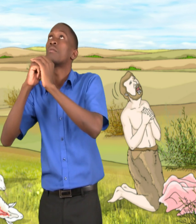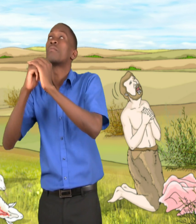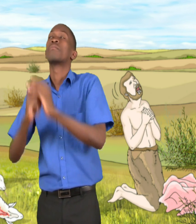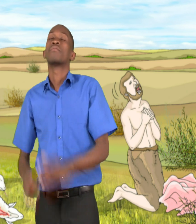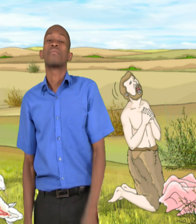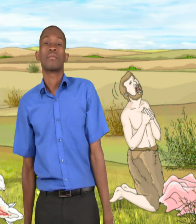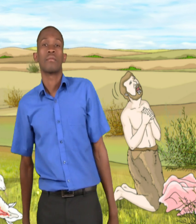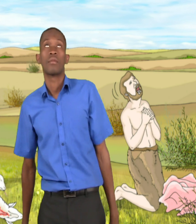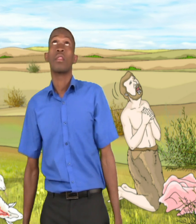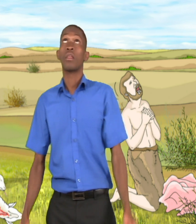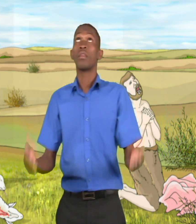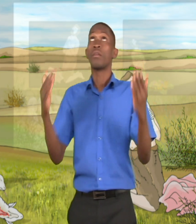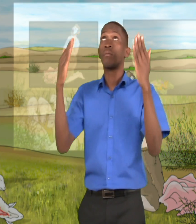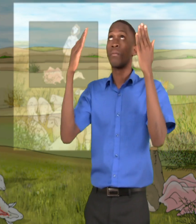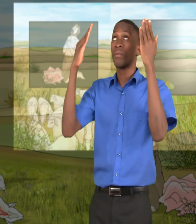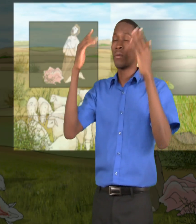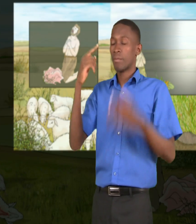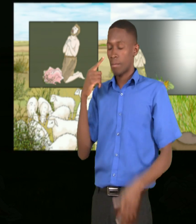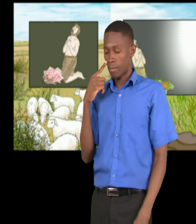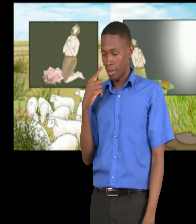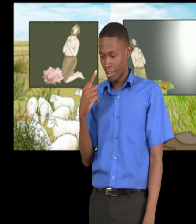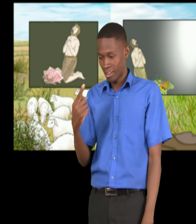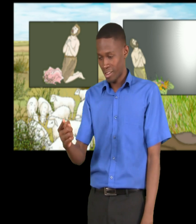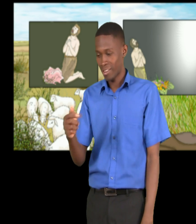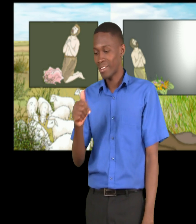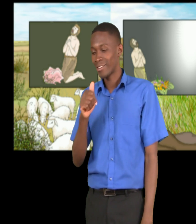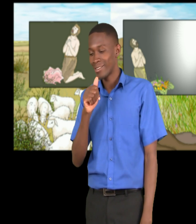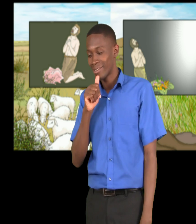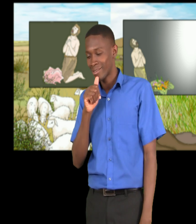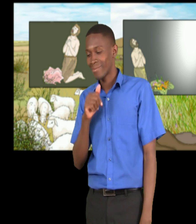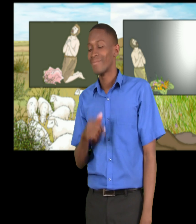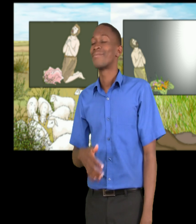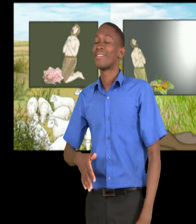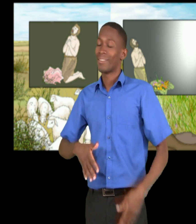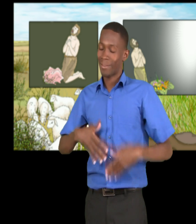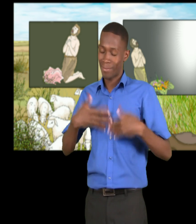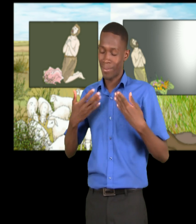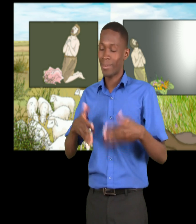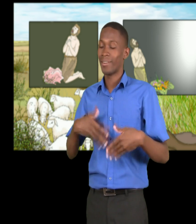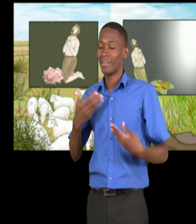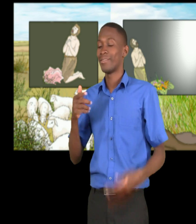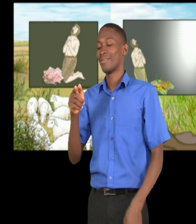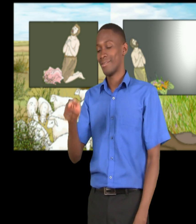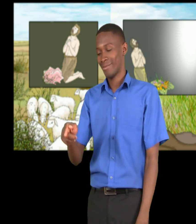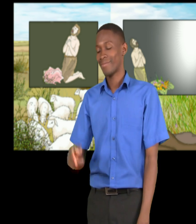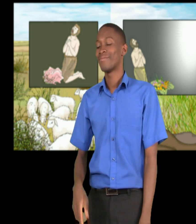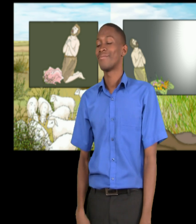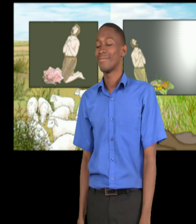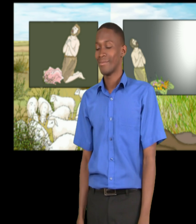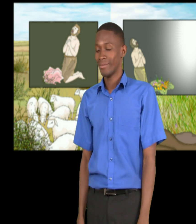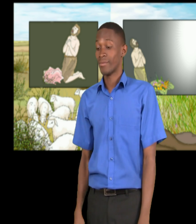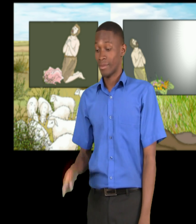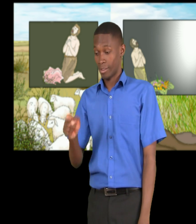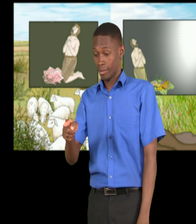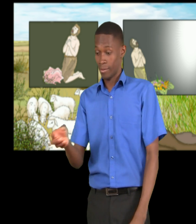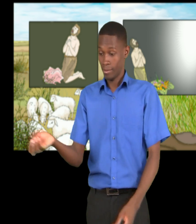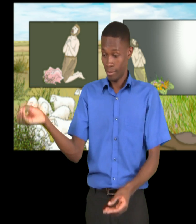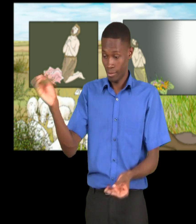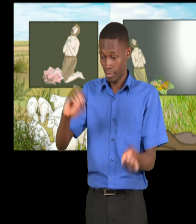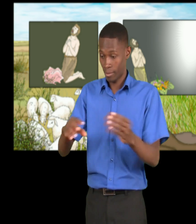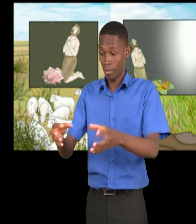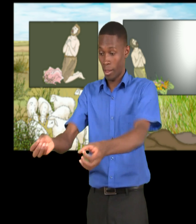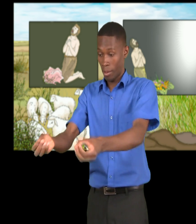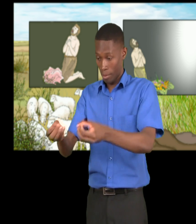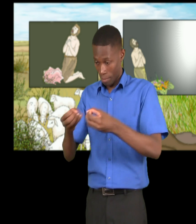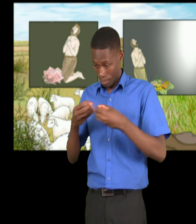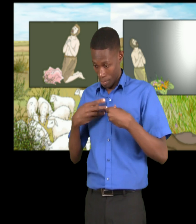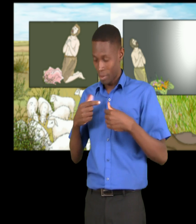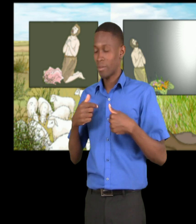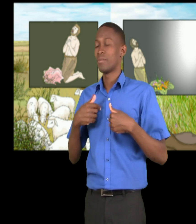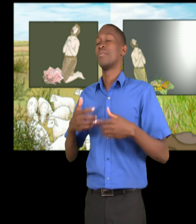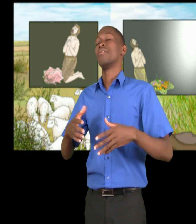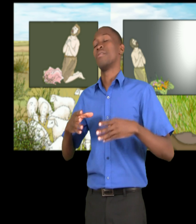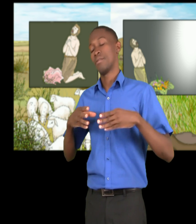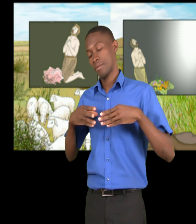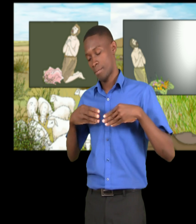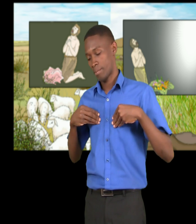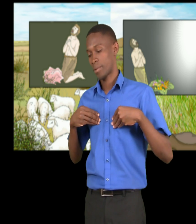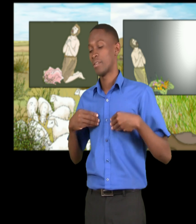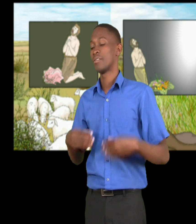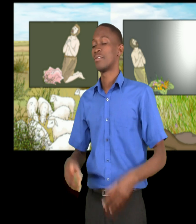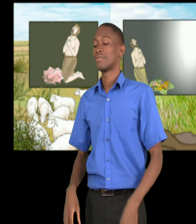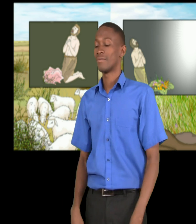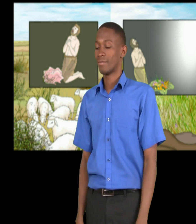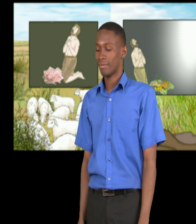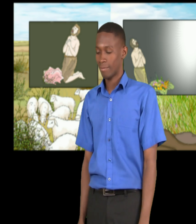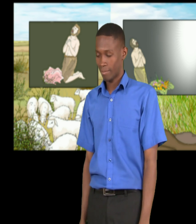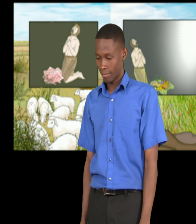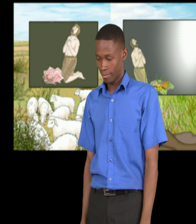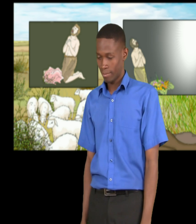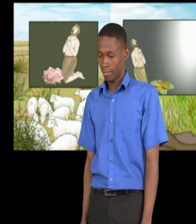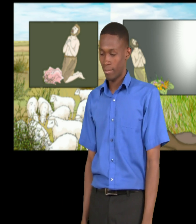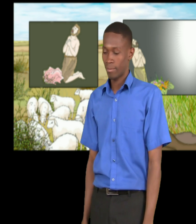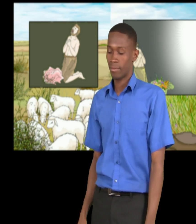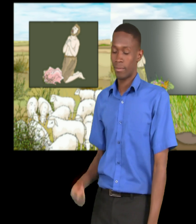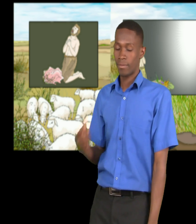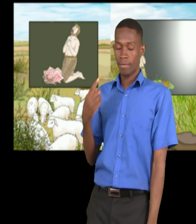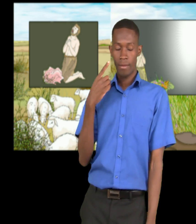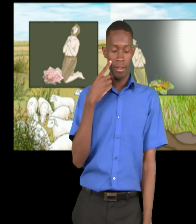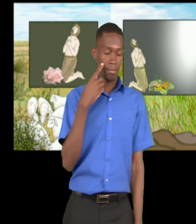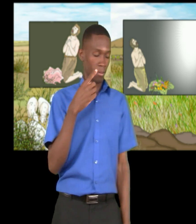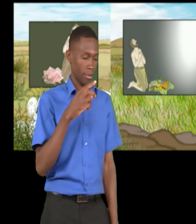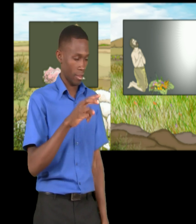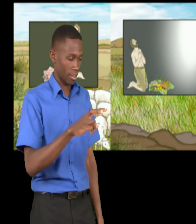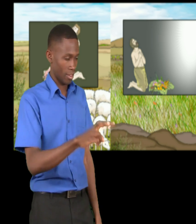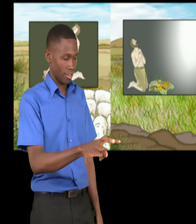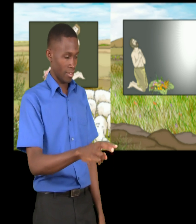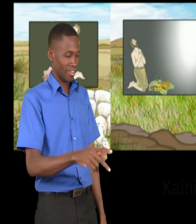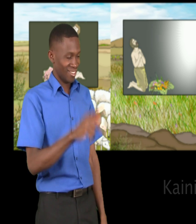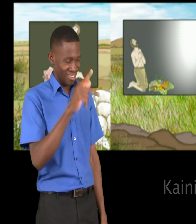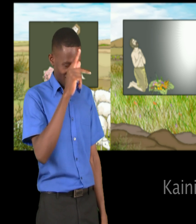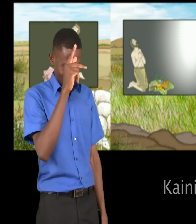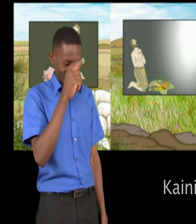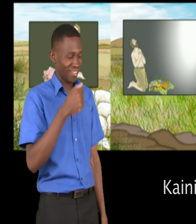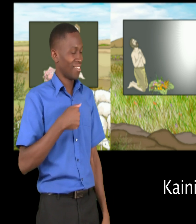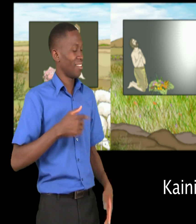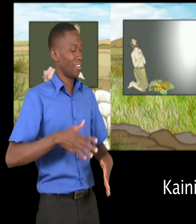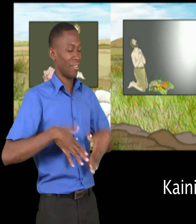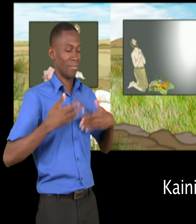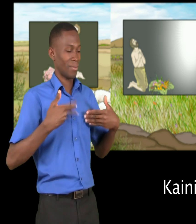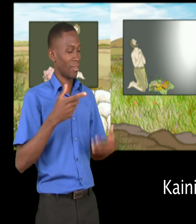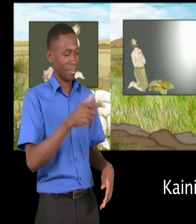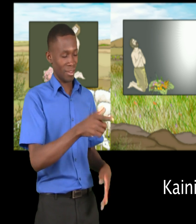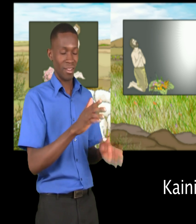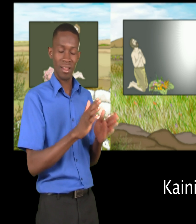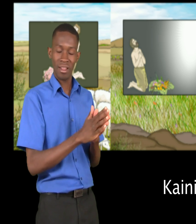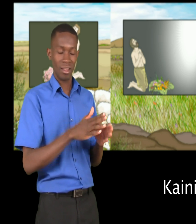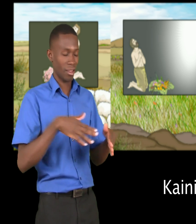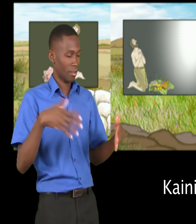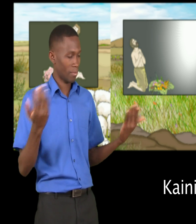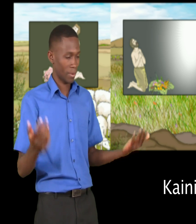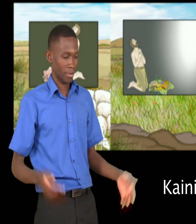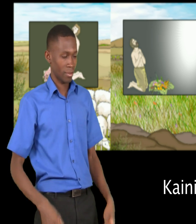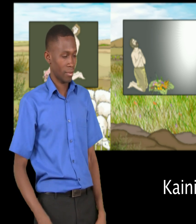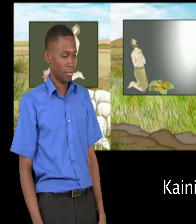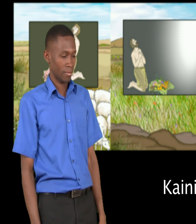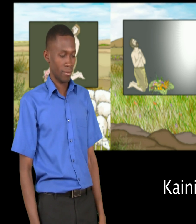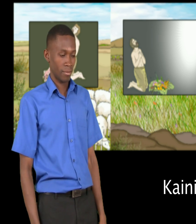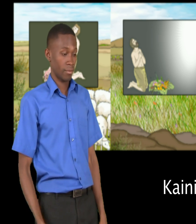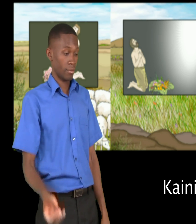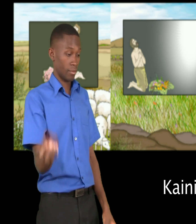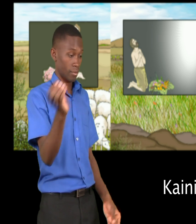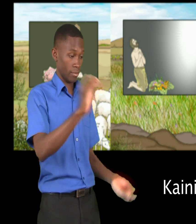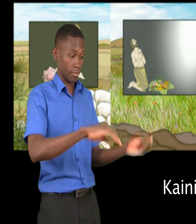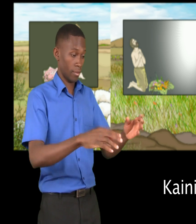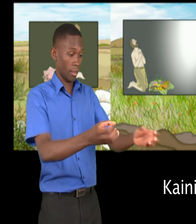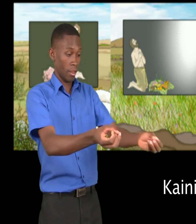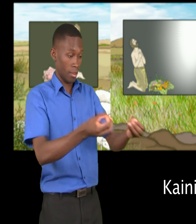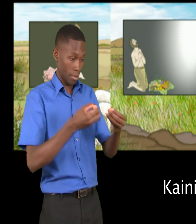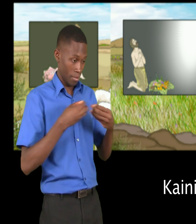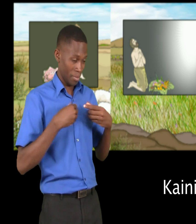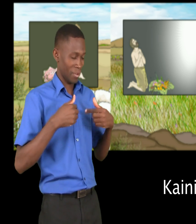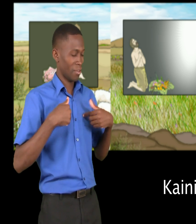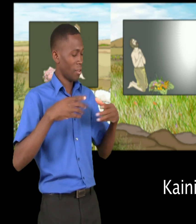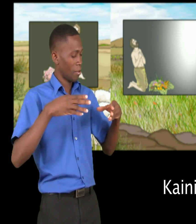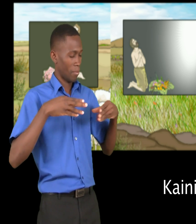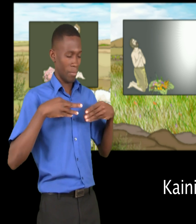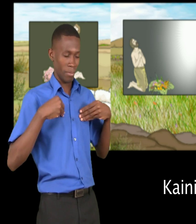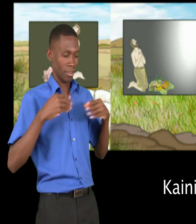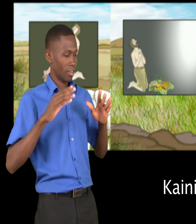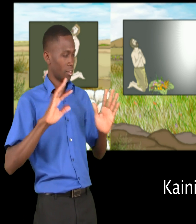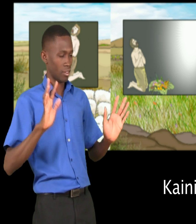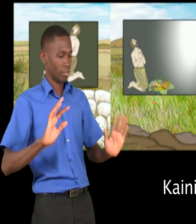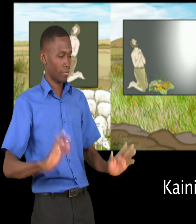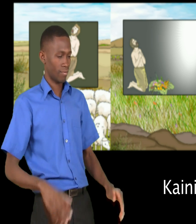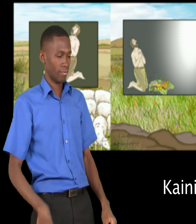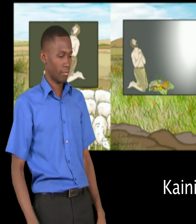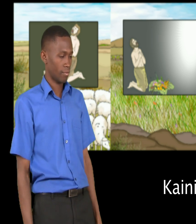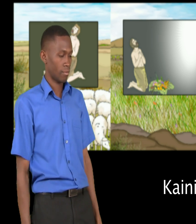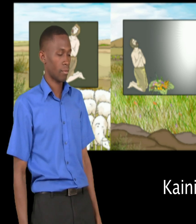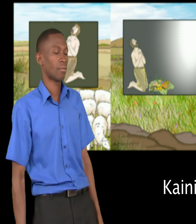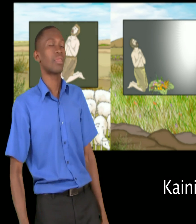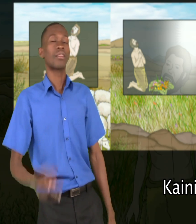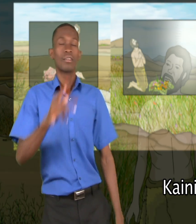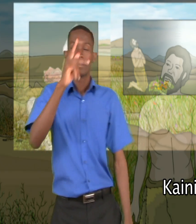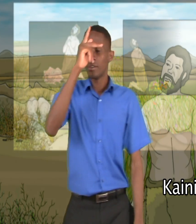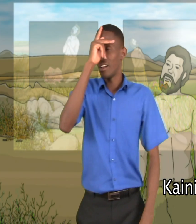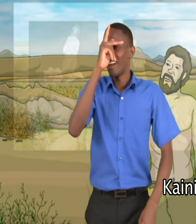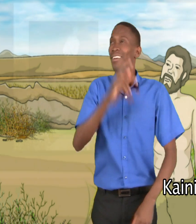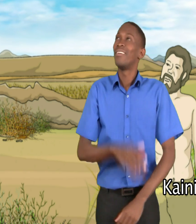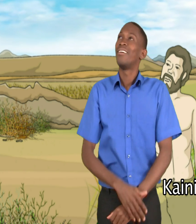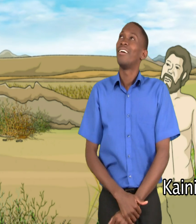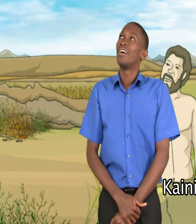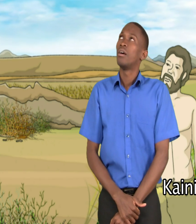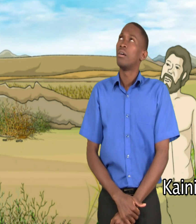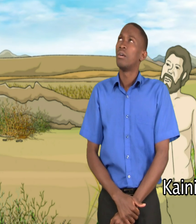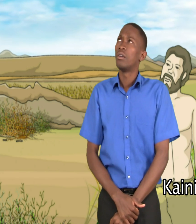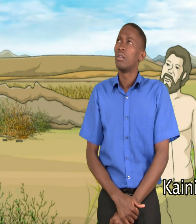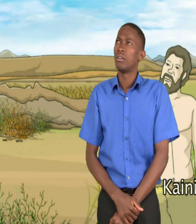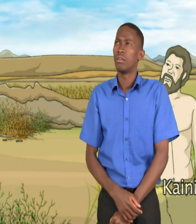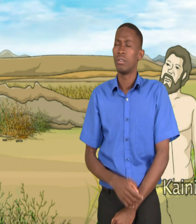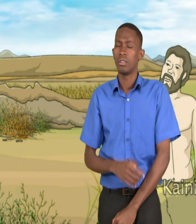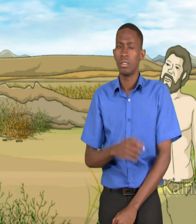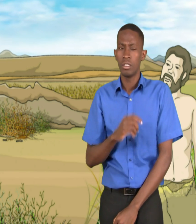And the LORD looked with favor on Abel and his offering, but He had no regard for Cain and his offering.